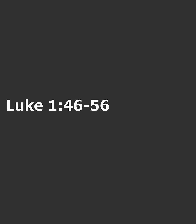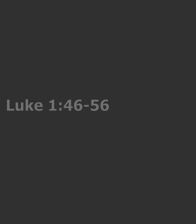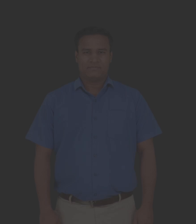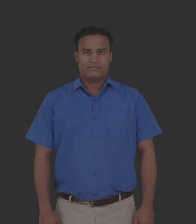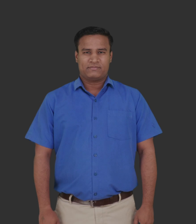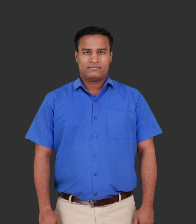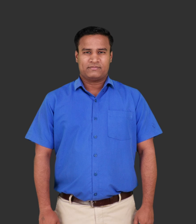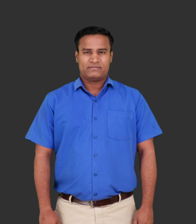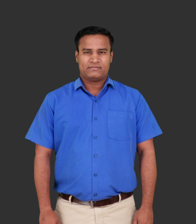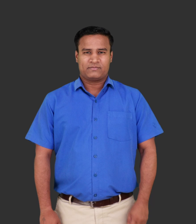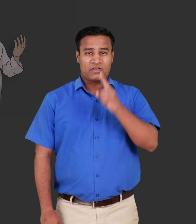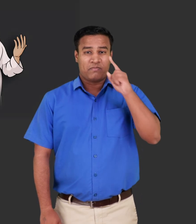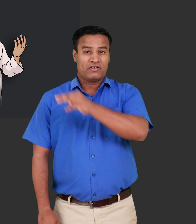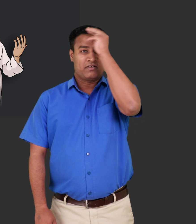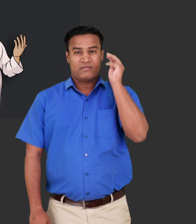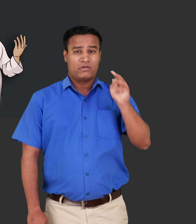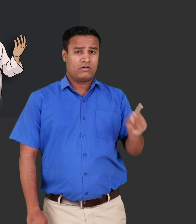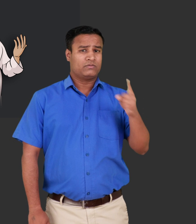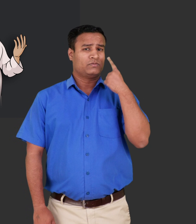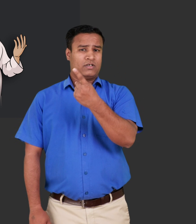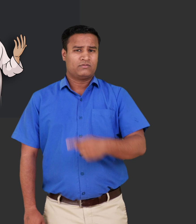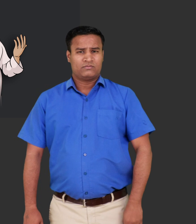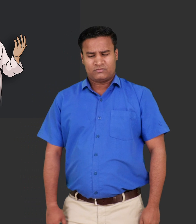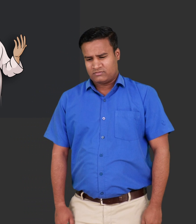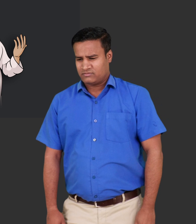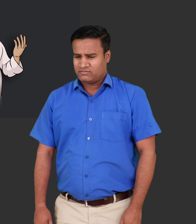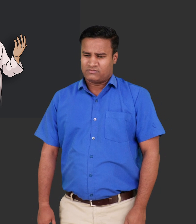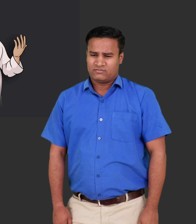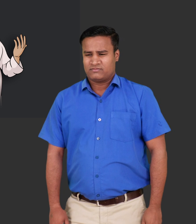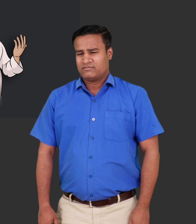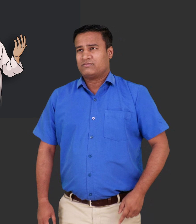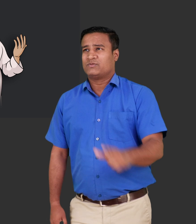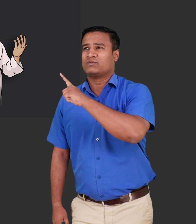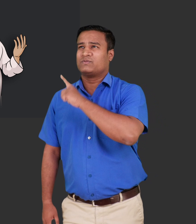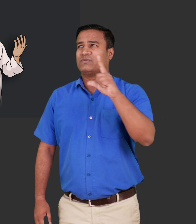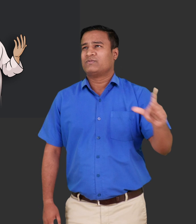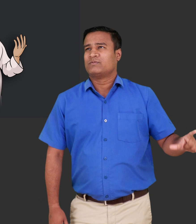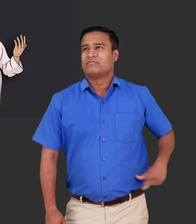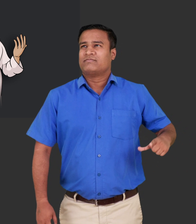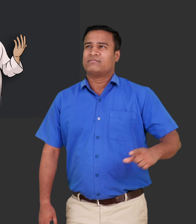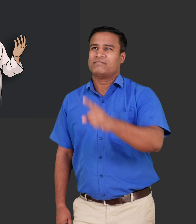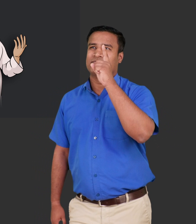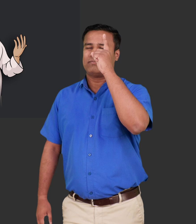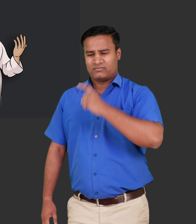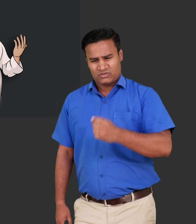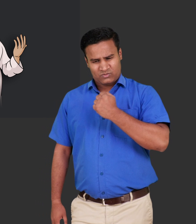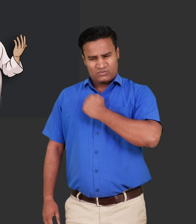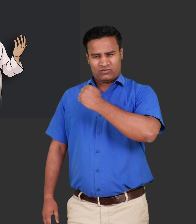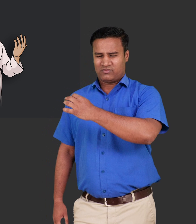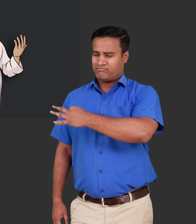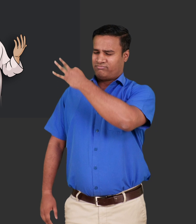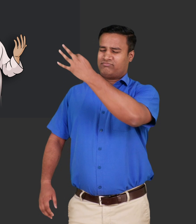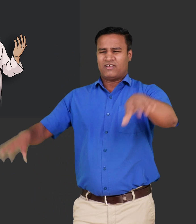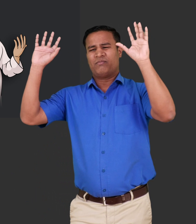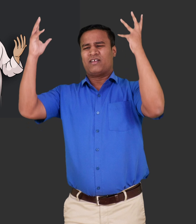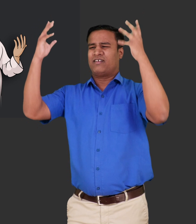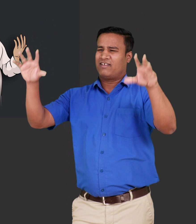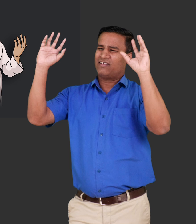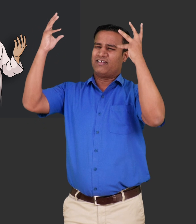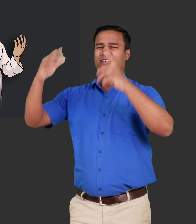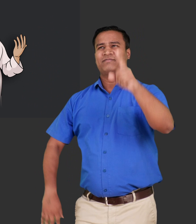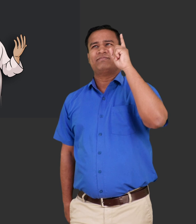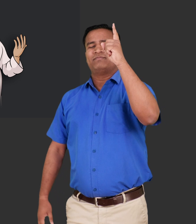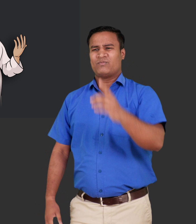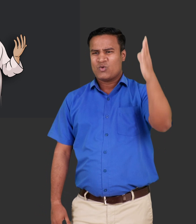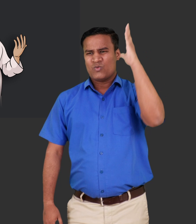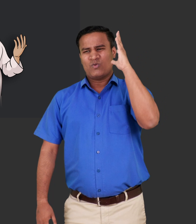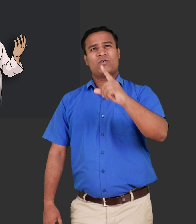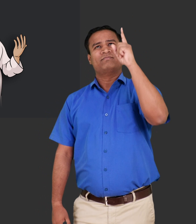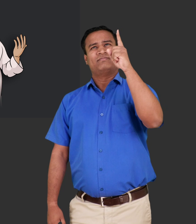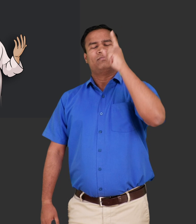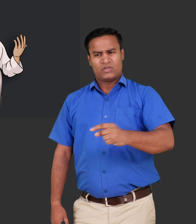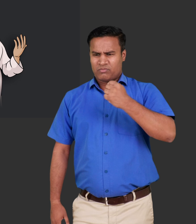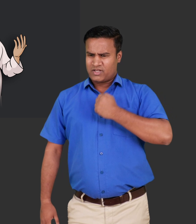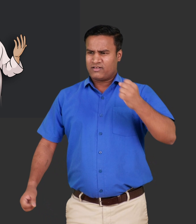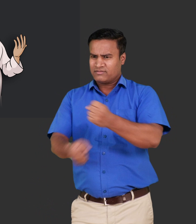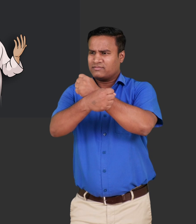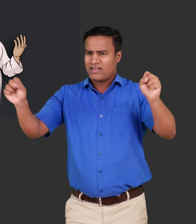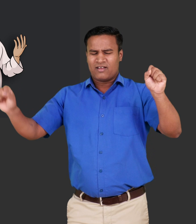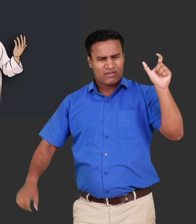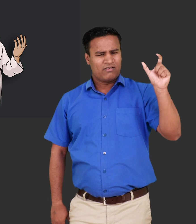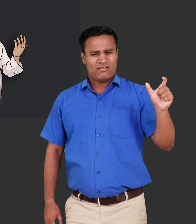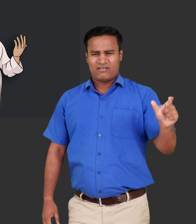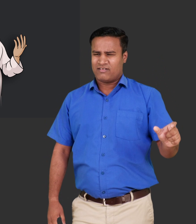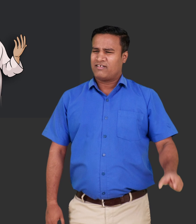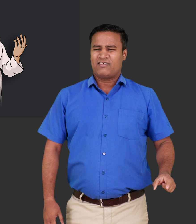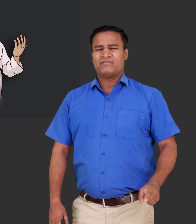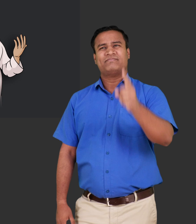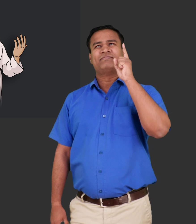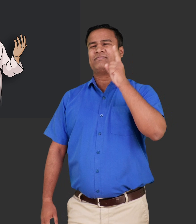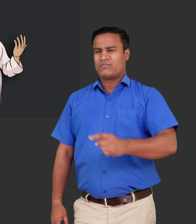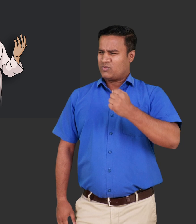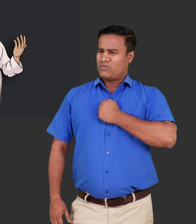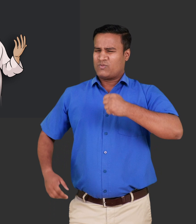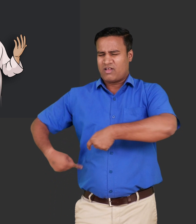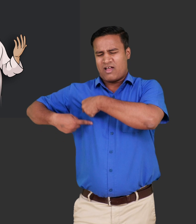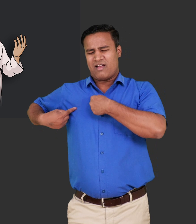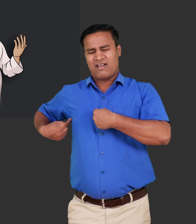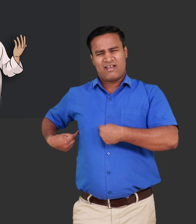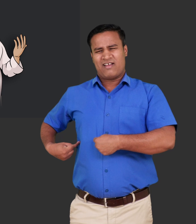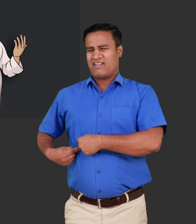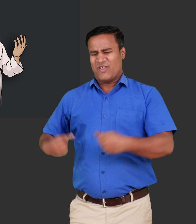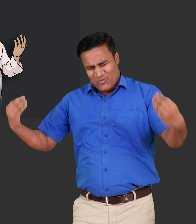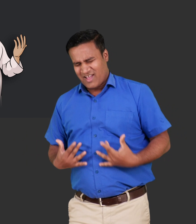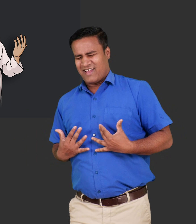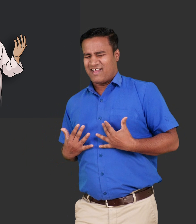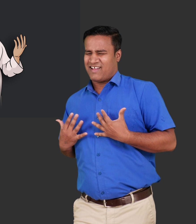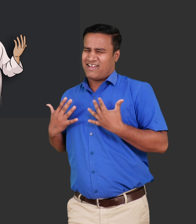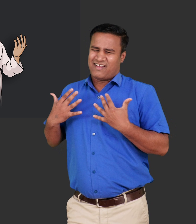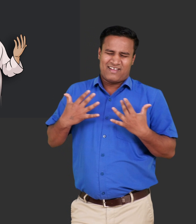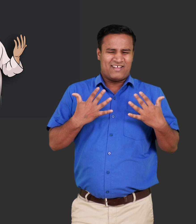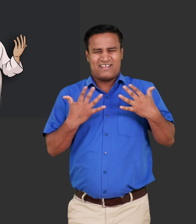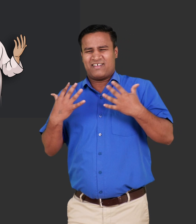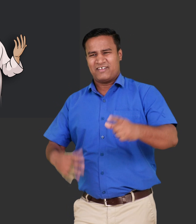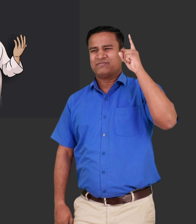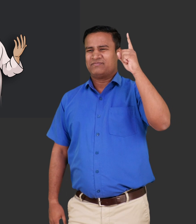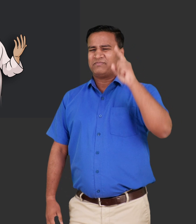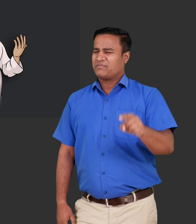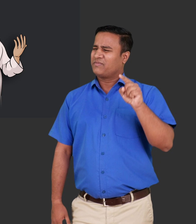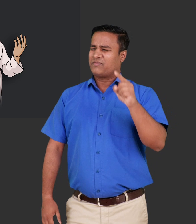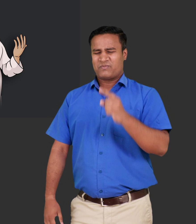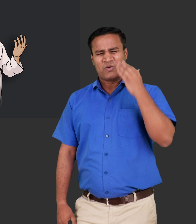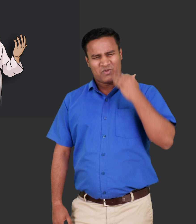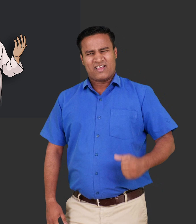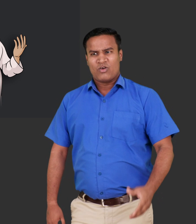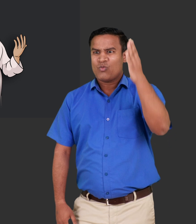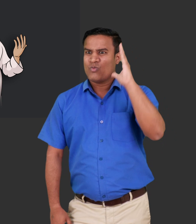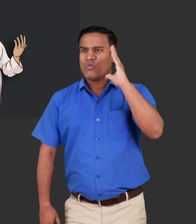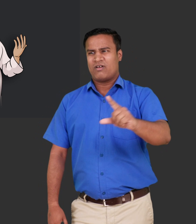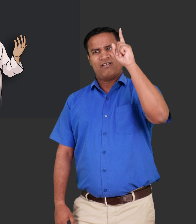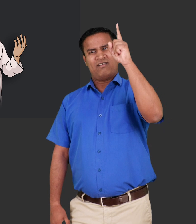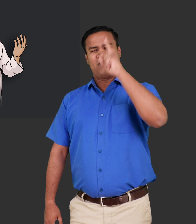Then Mary said: “My soul magnifies the Lord, and my spirit rejoices in God my Savior!